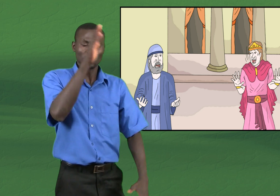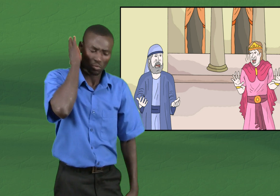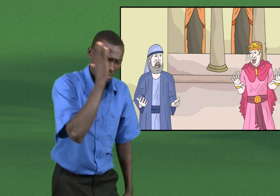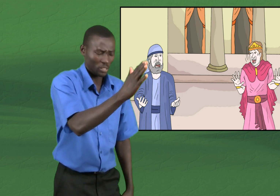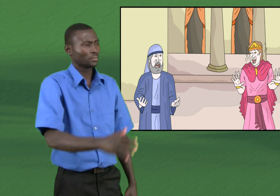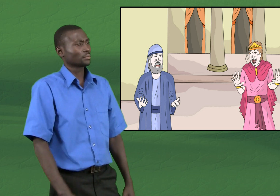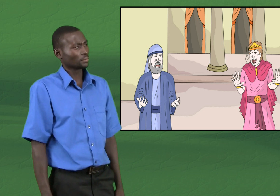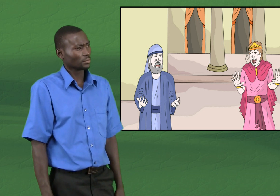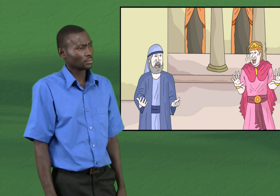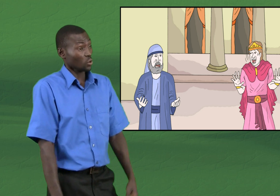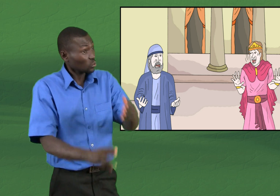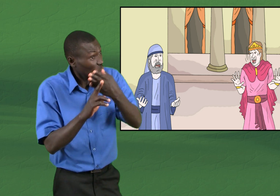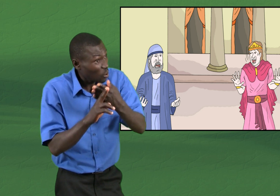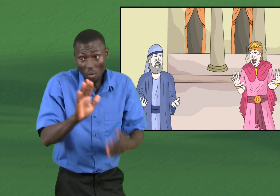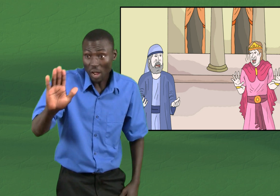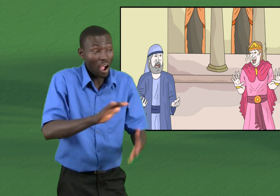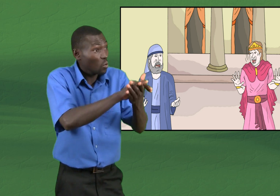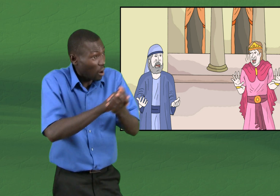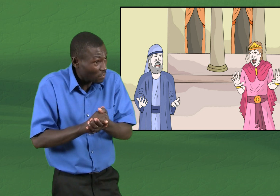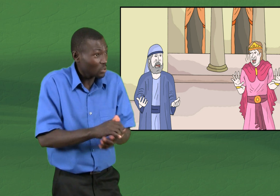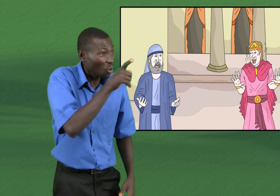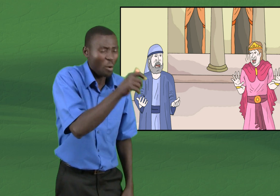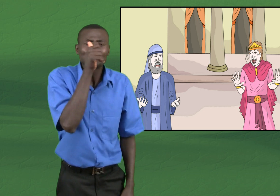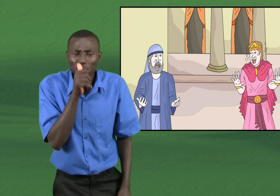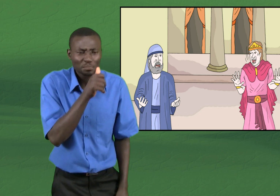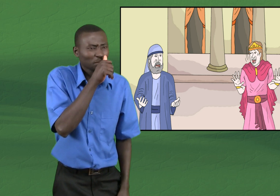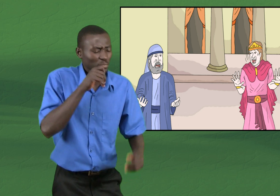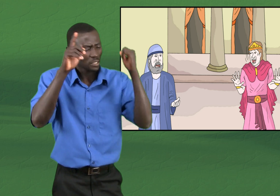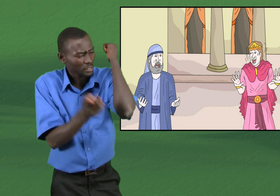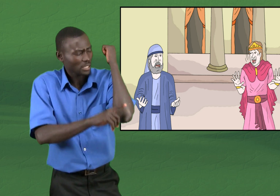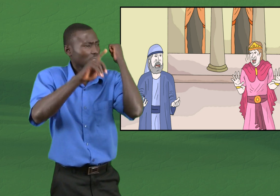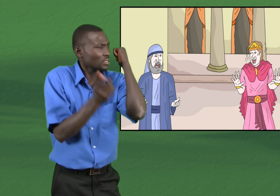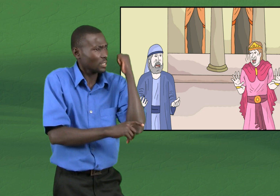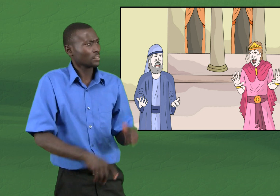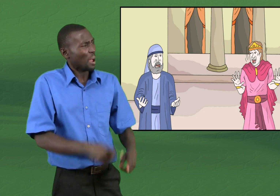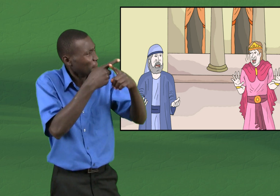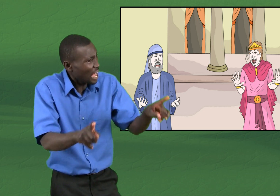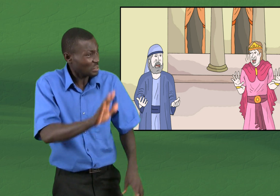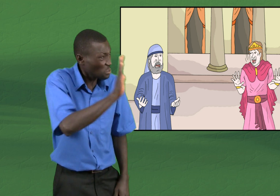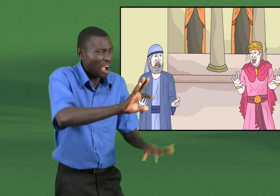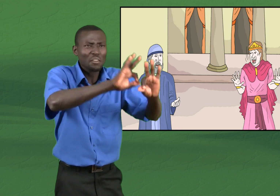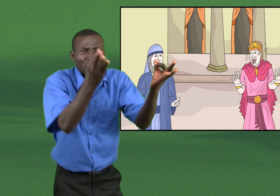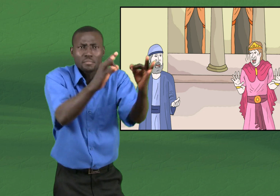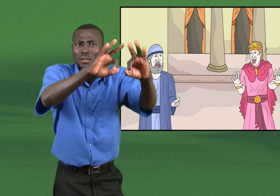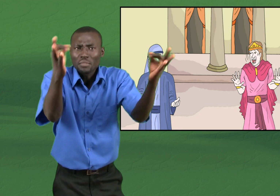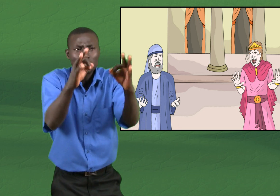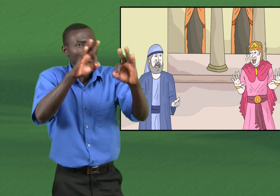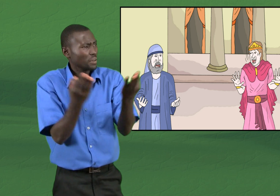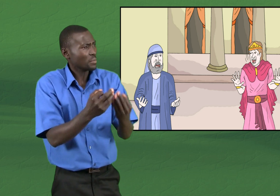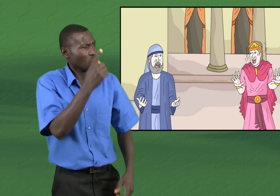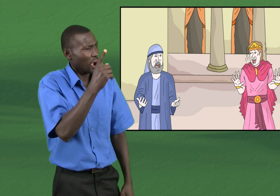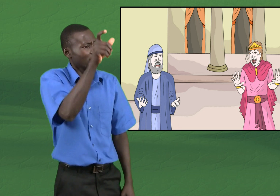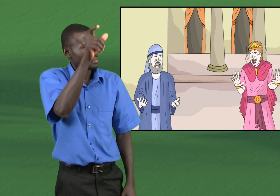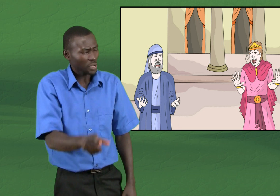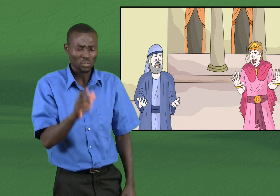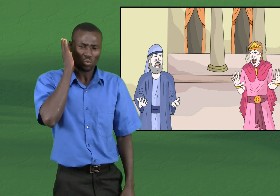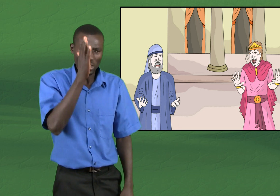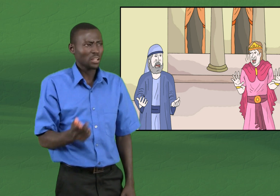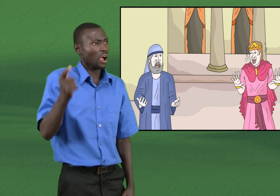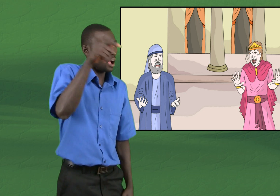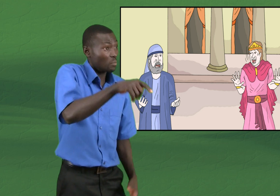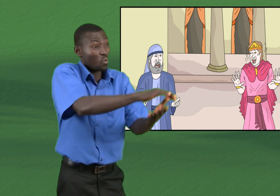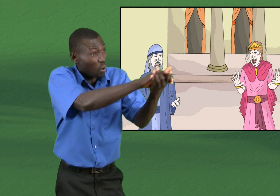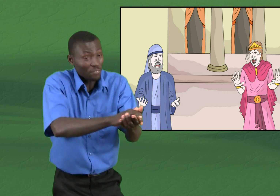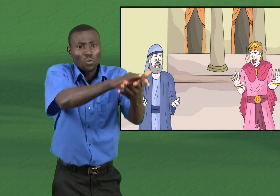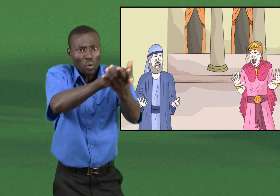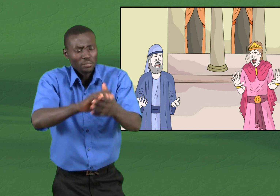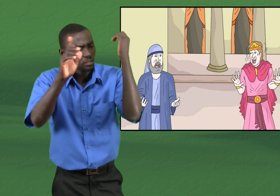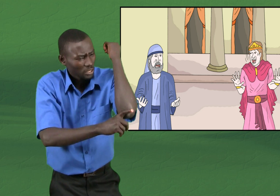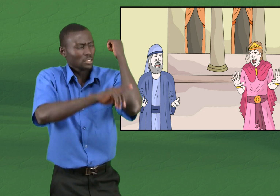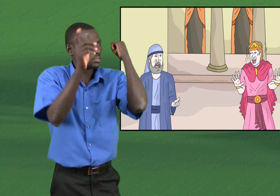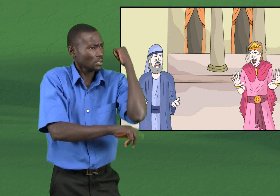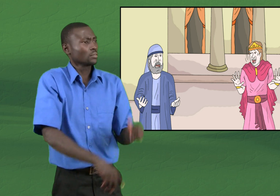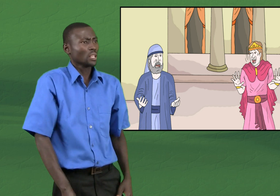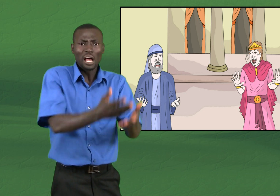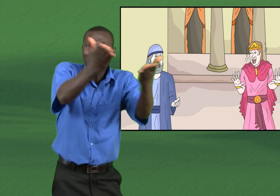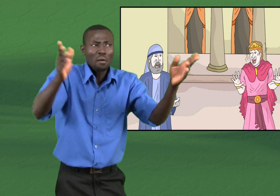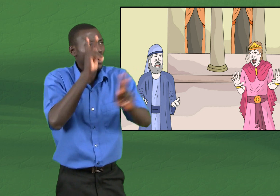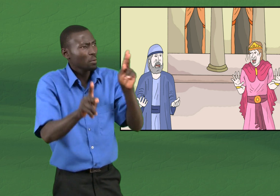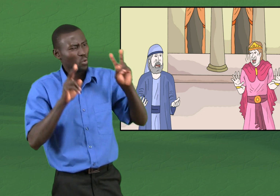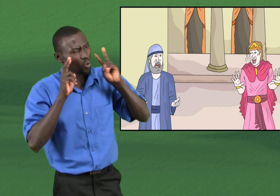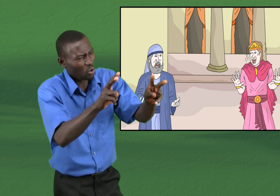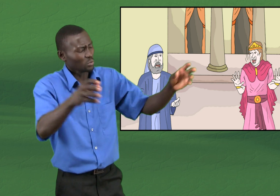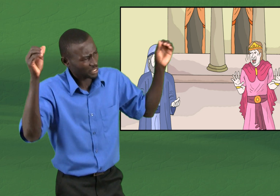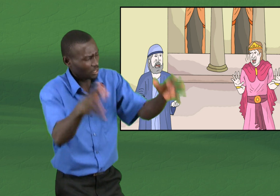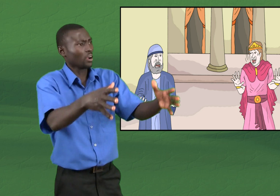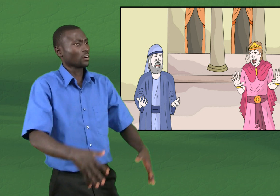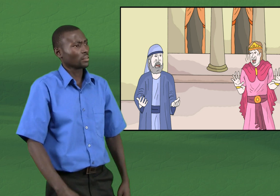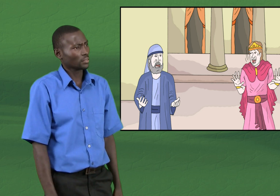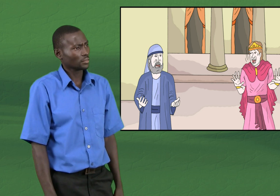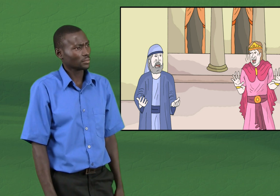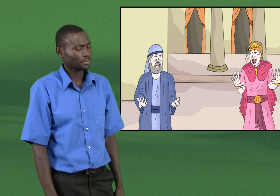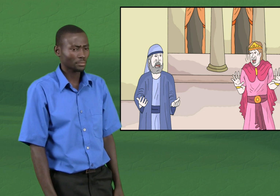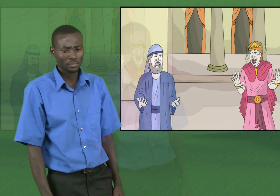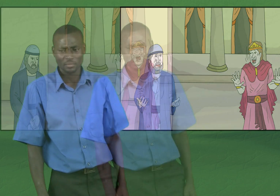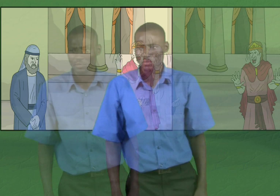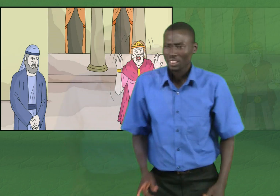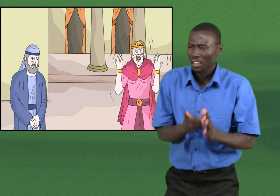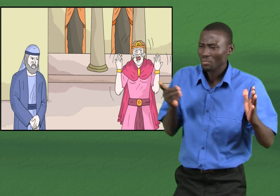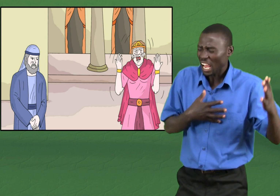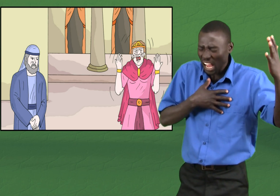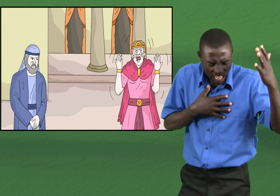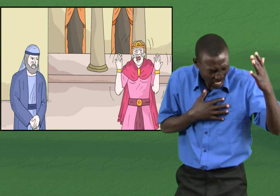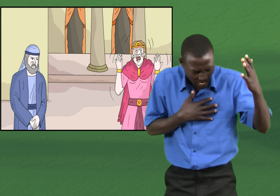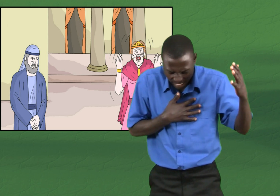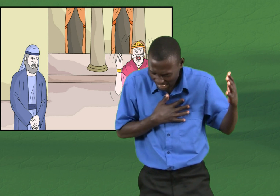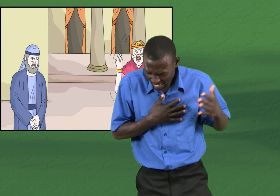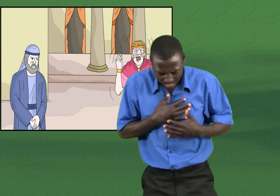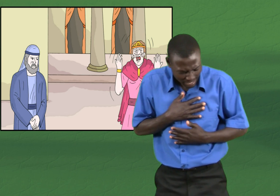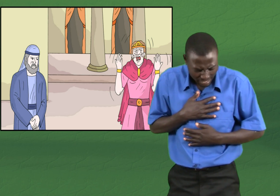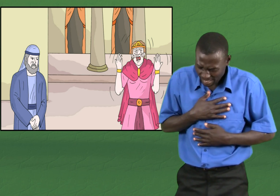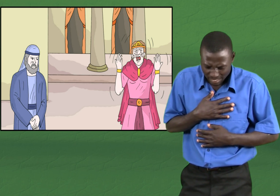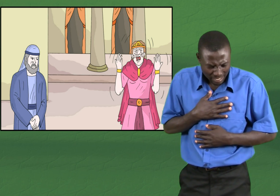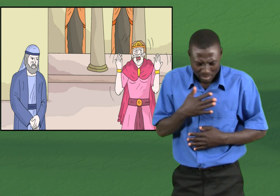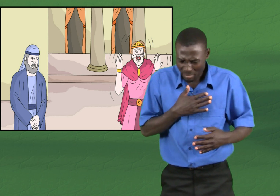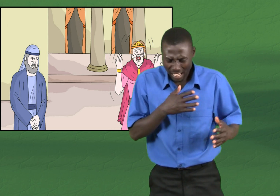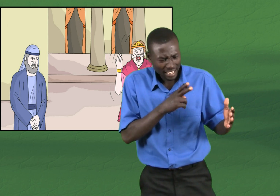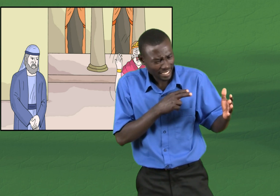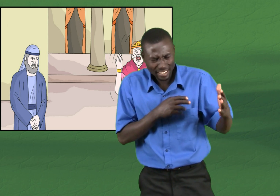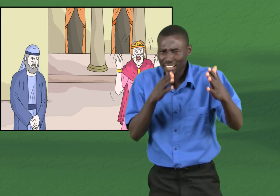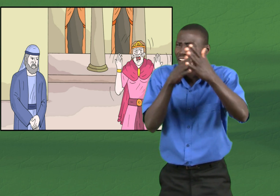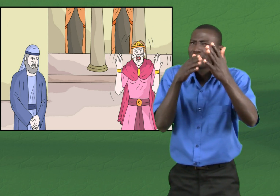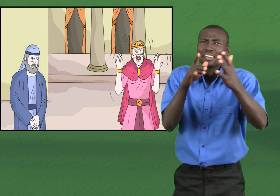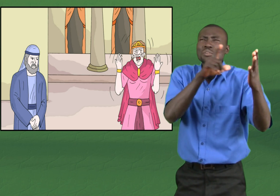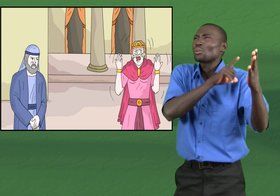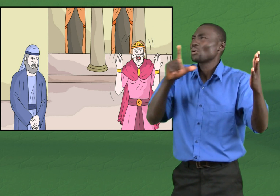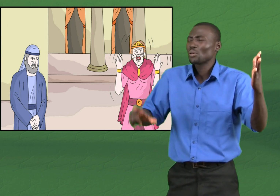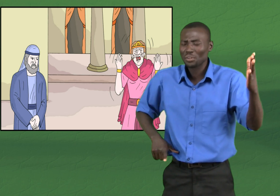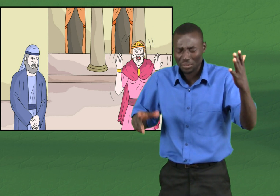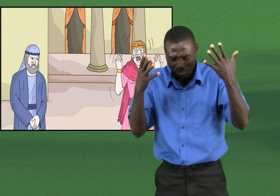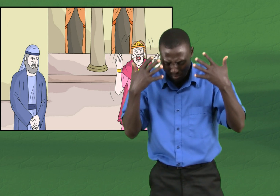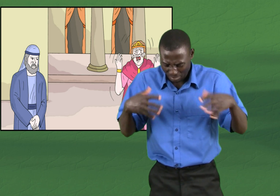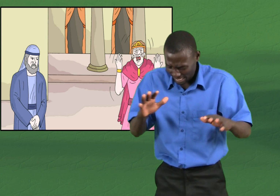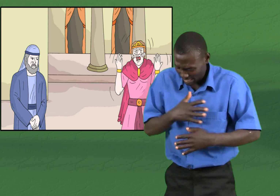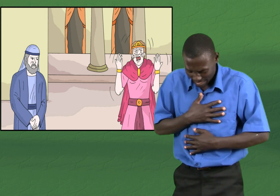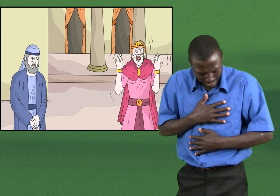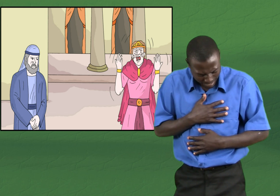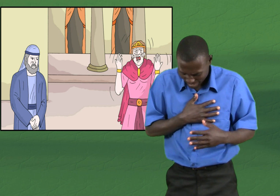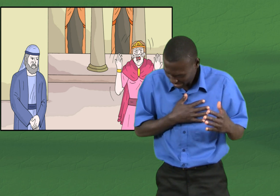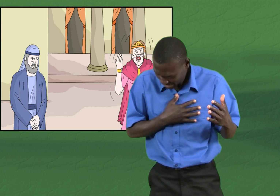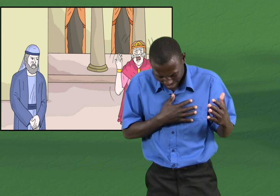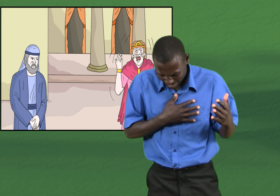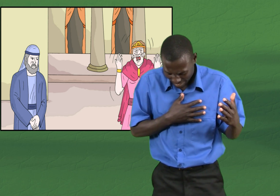Before your very eyes I will take your wives and give them to another, and he will lie with them in broad daylight.